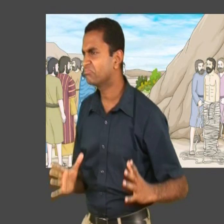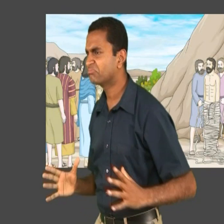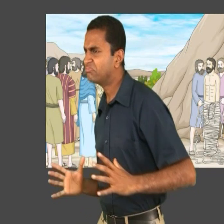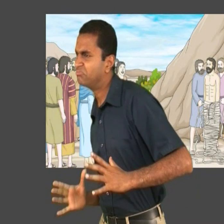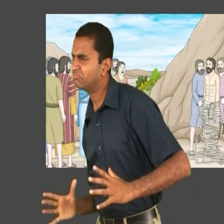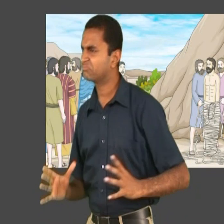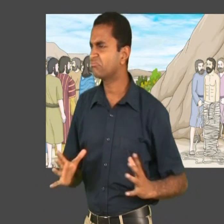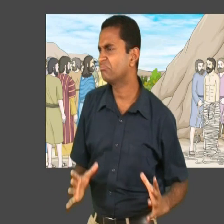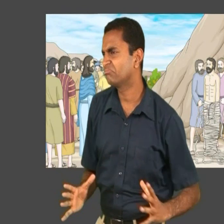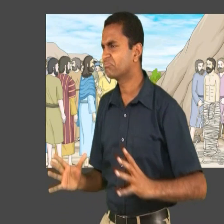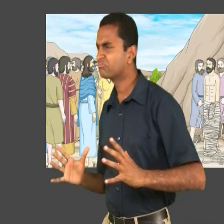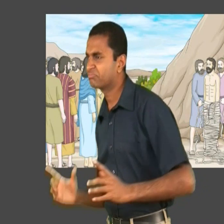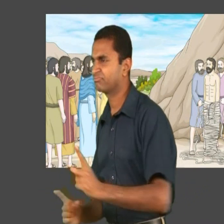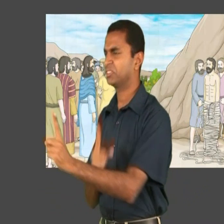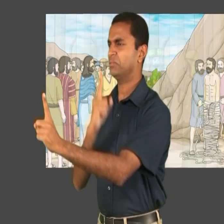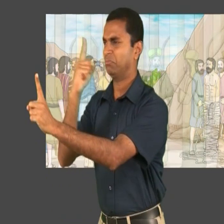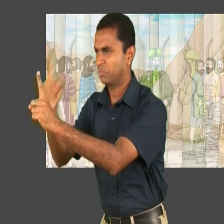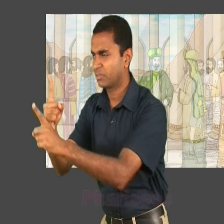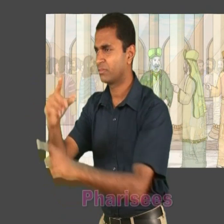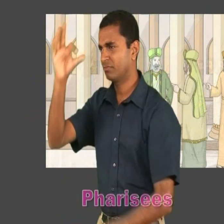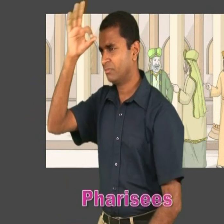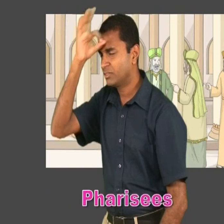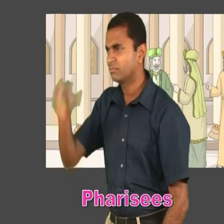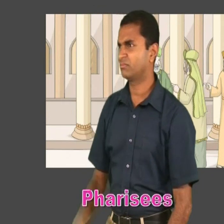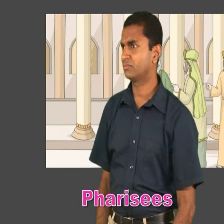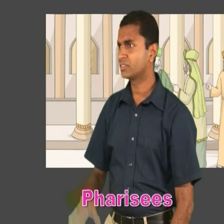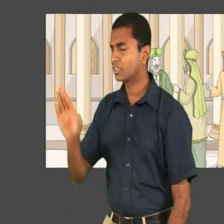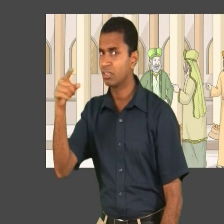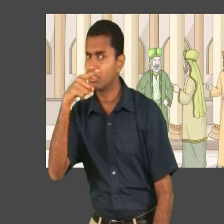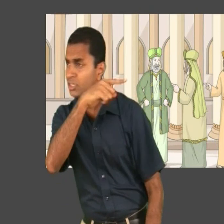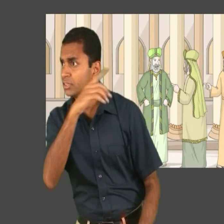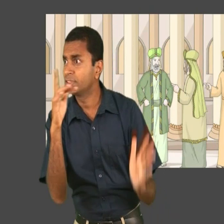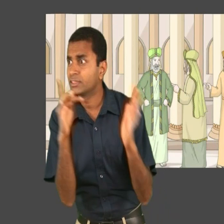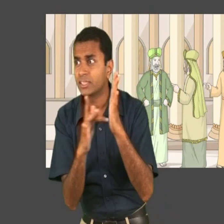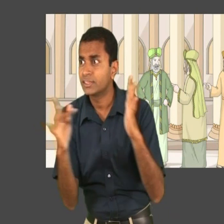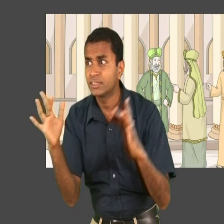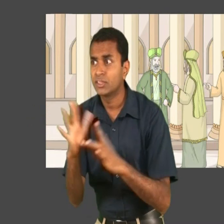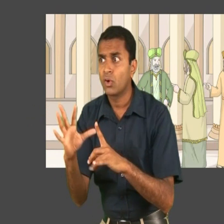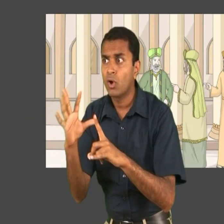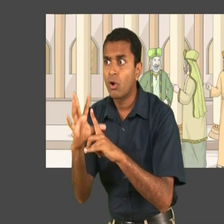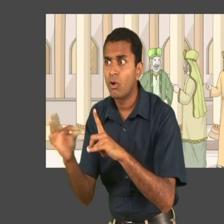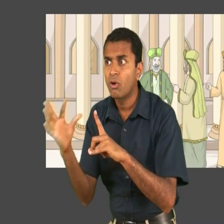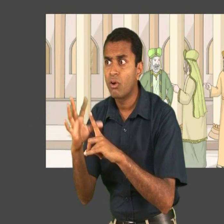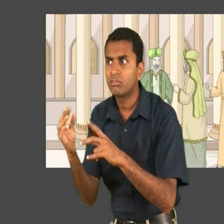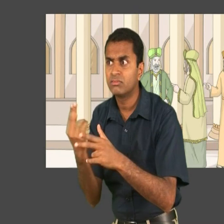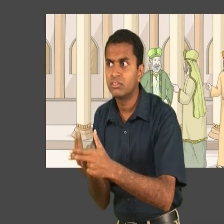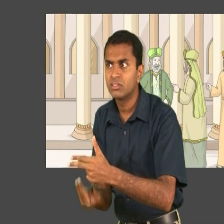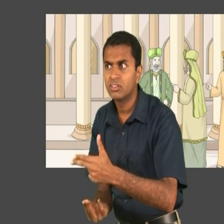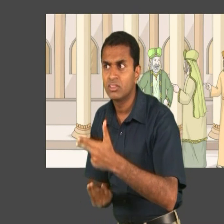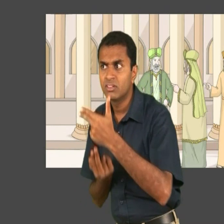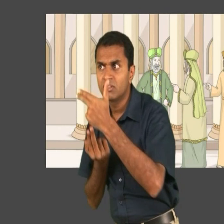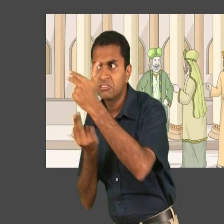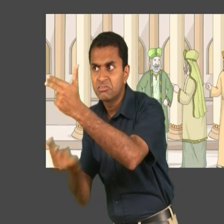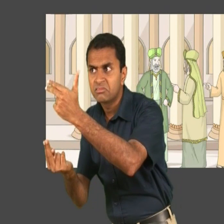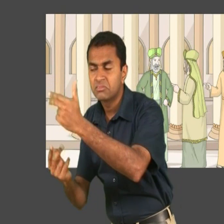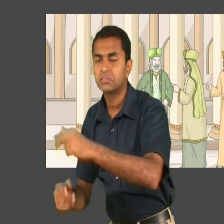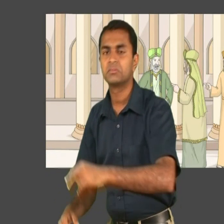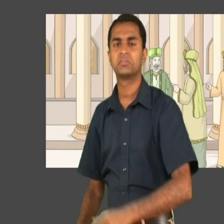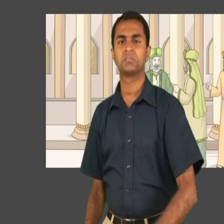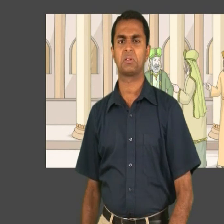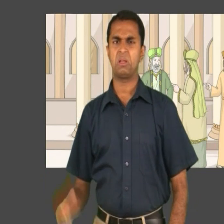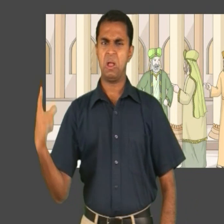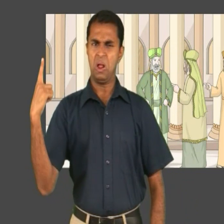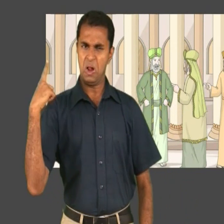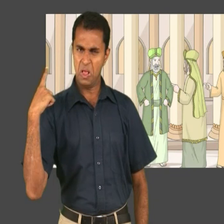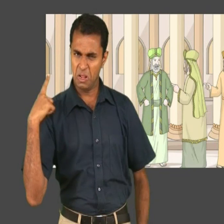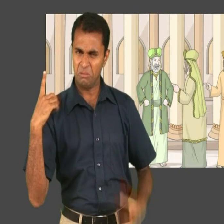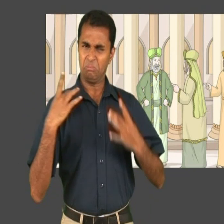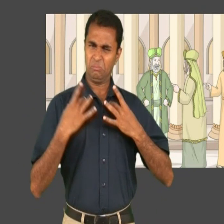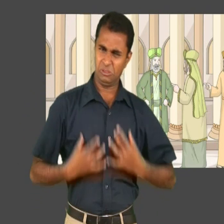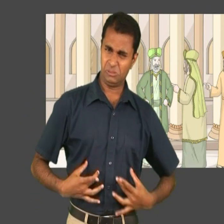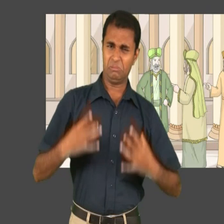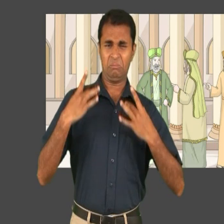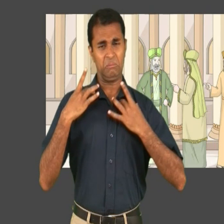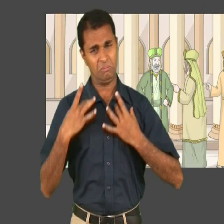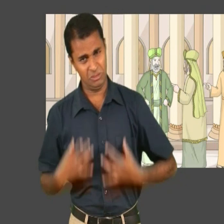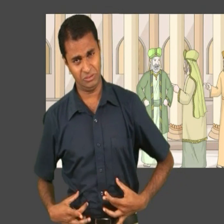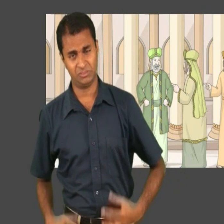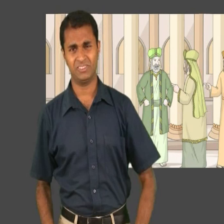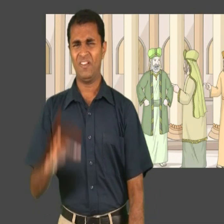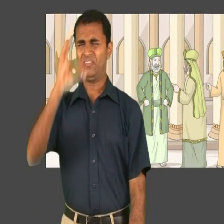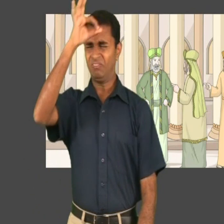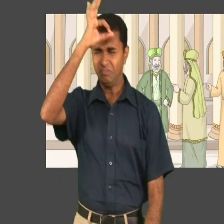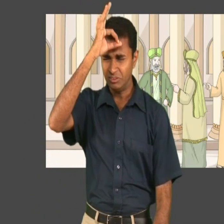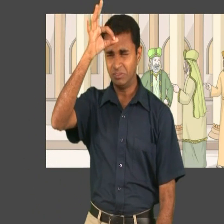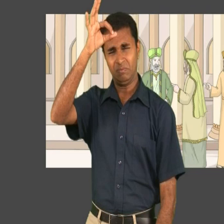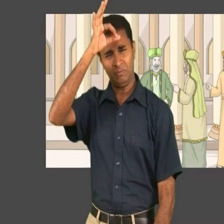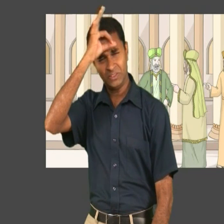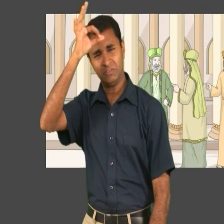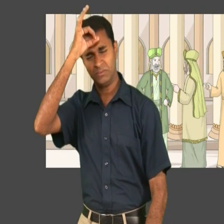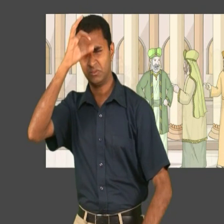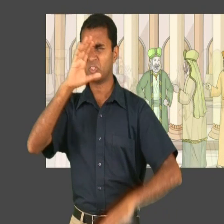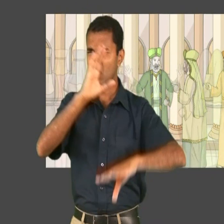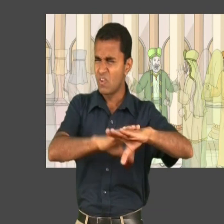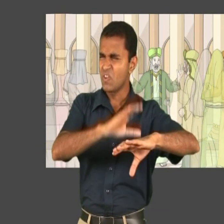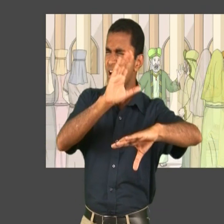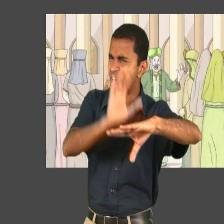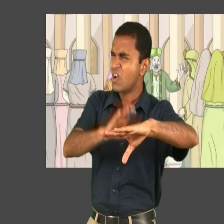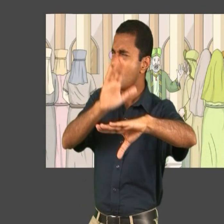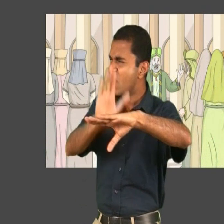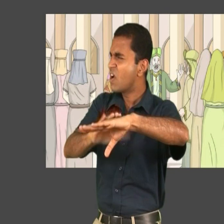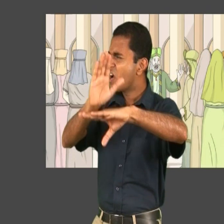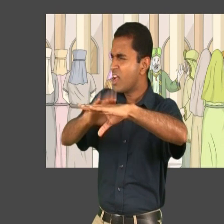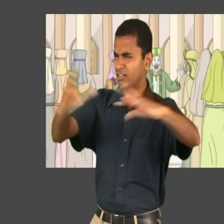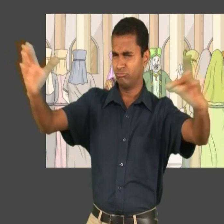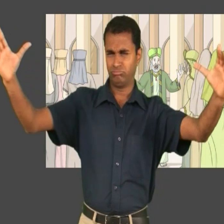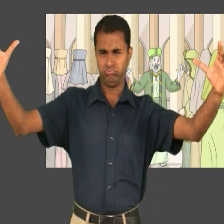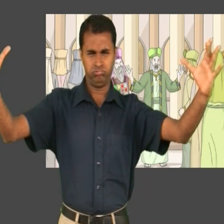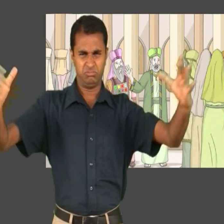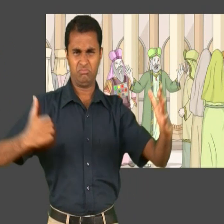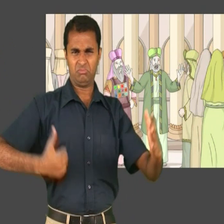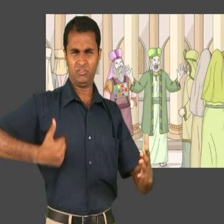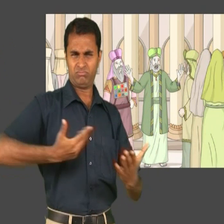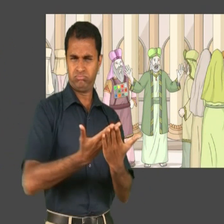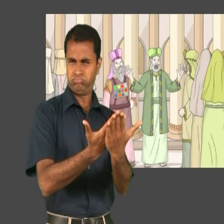But some of them went to the Pharisees and told them what Jesus had done.